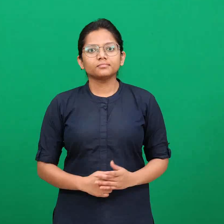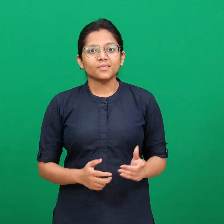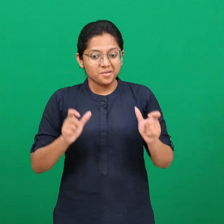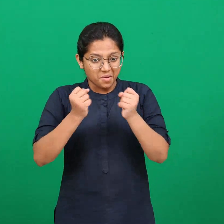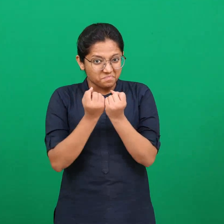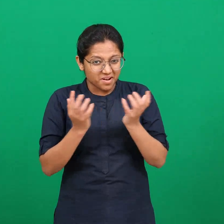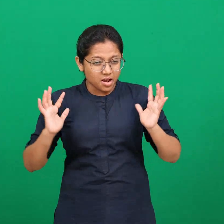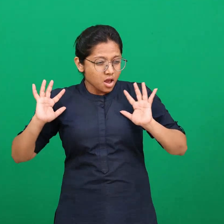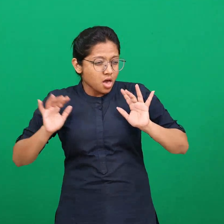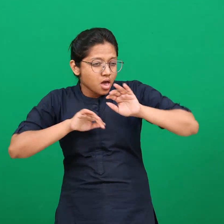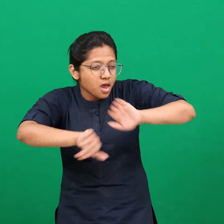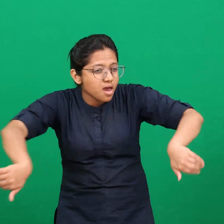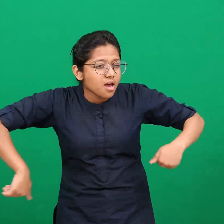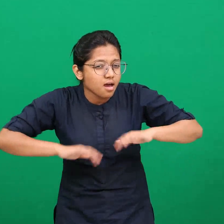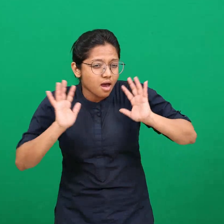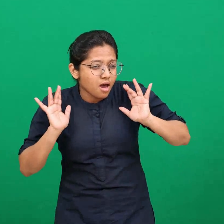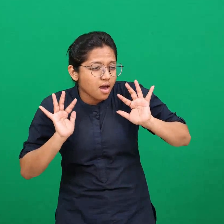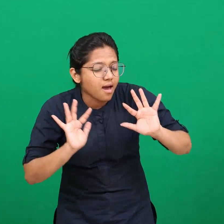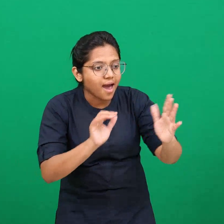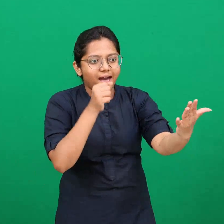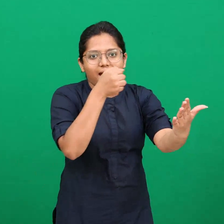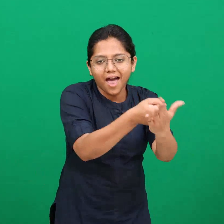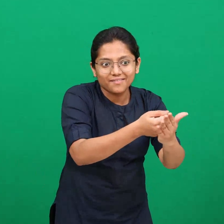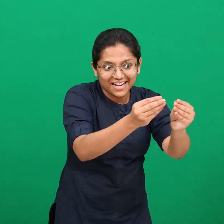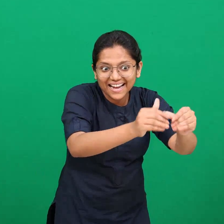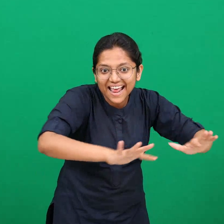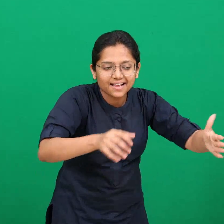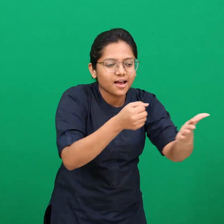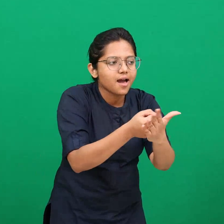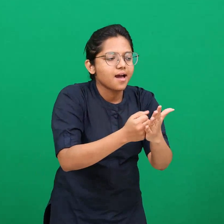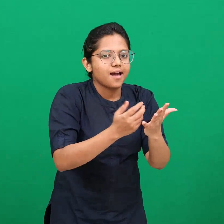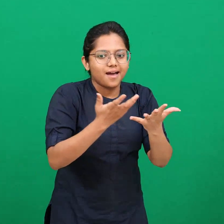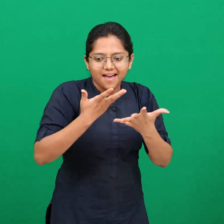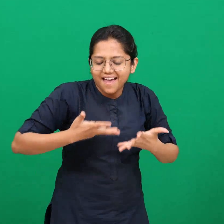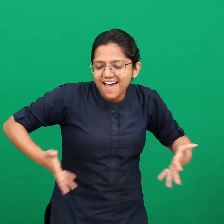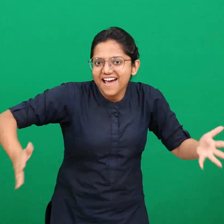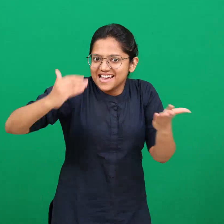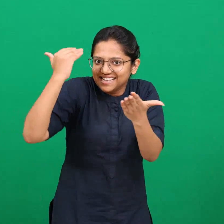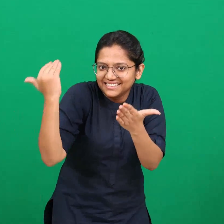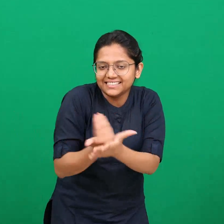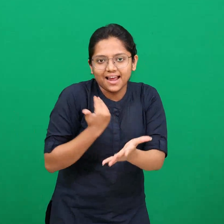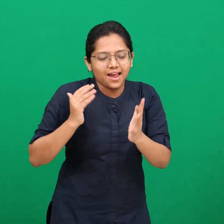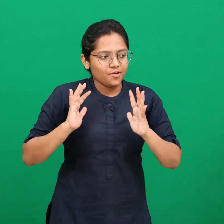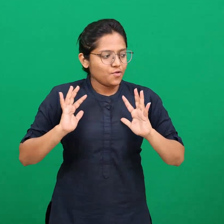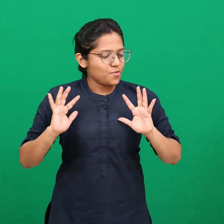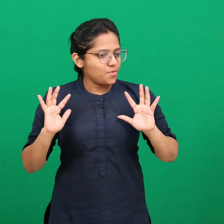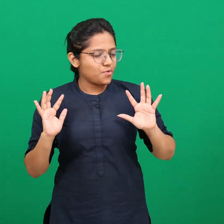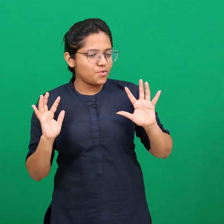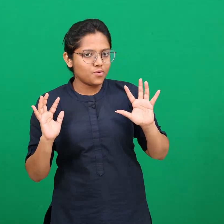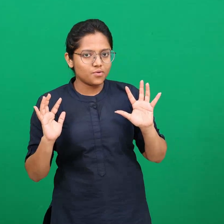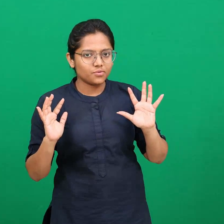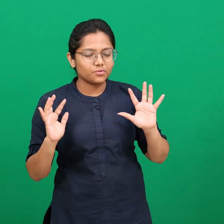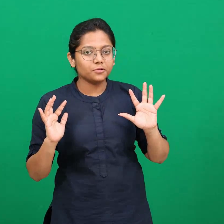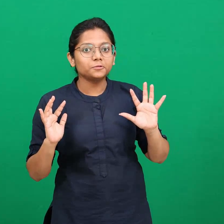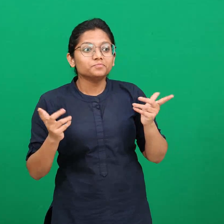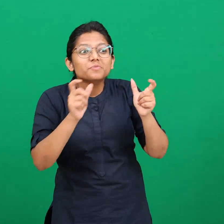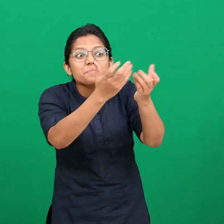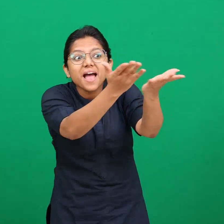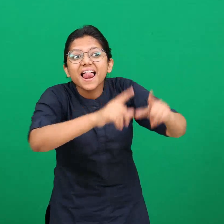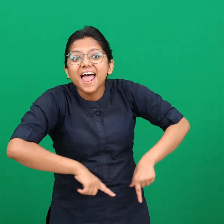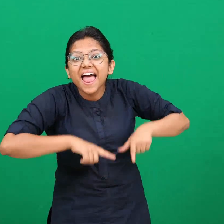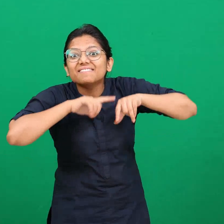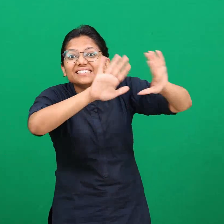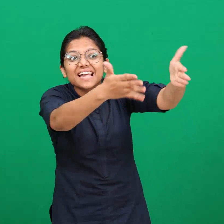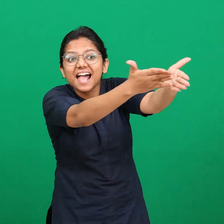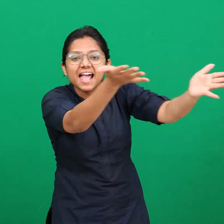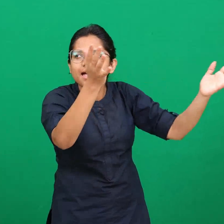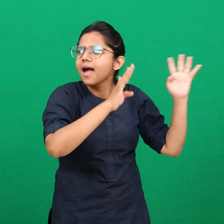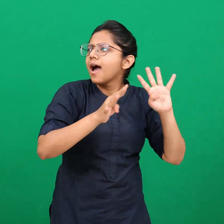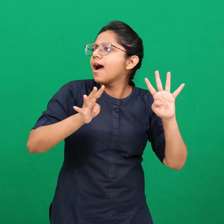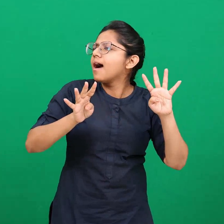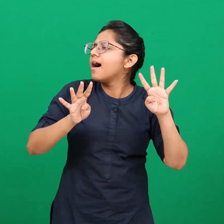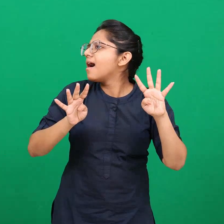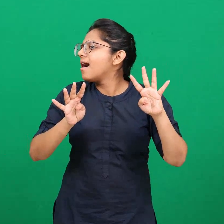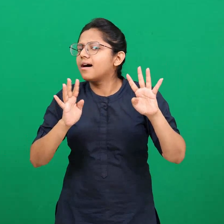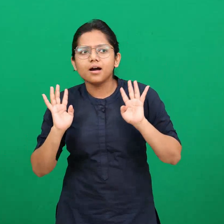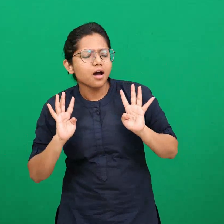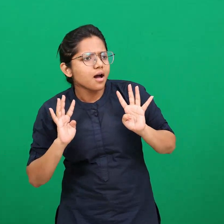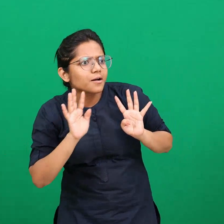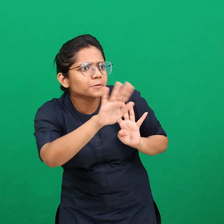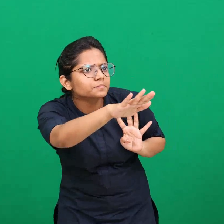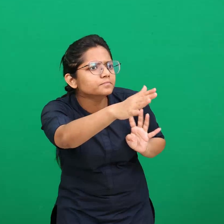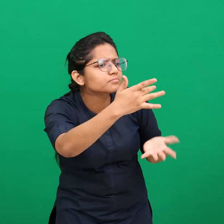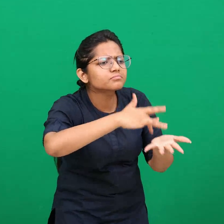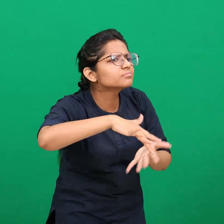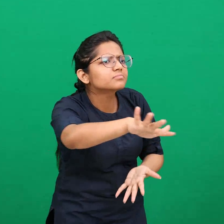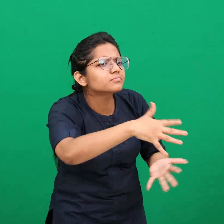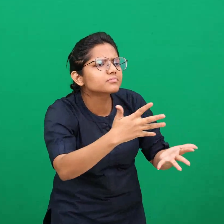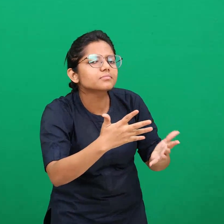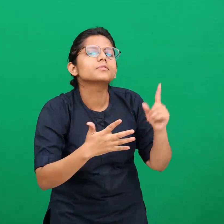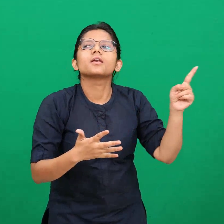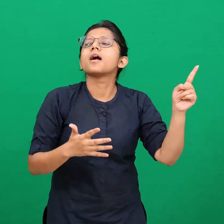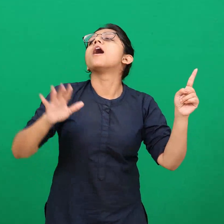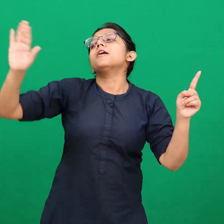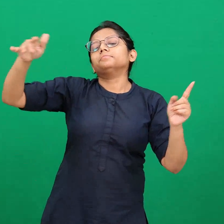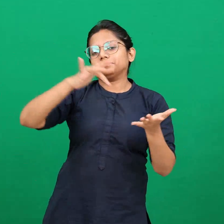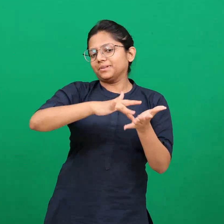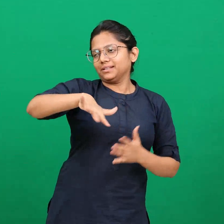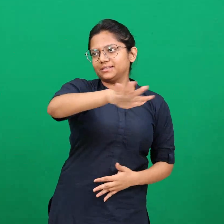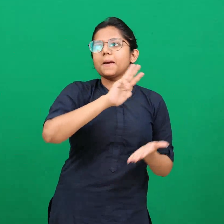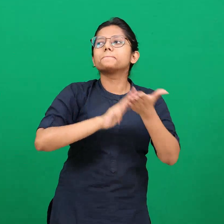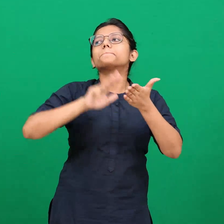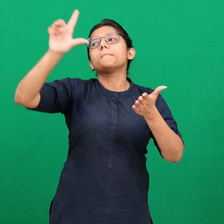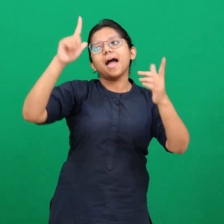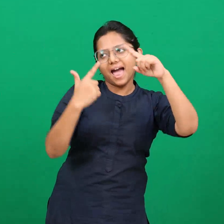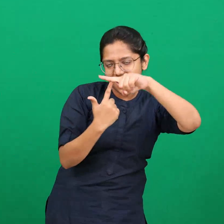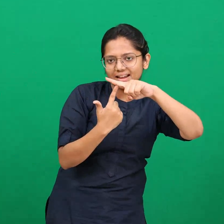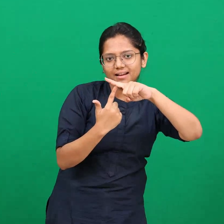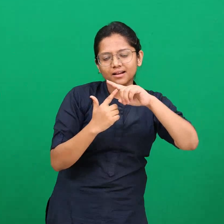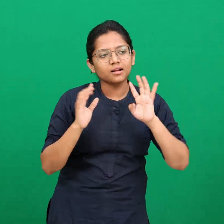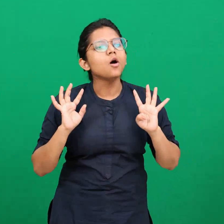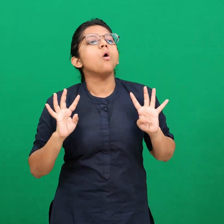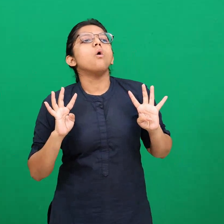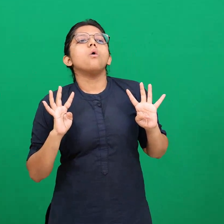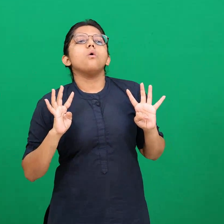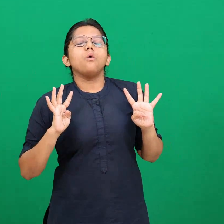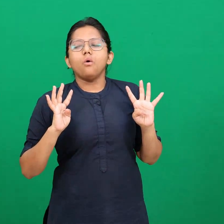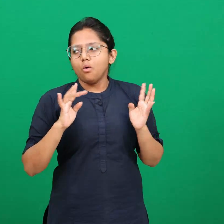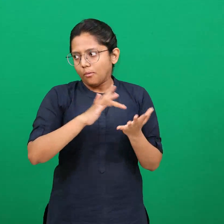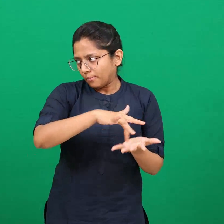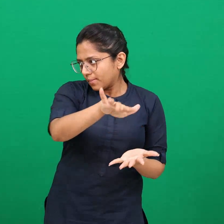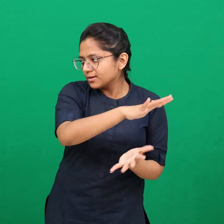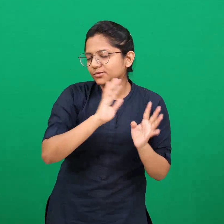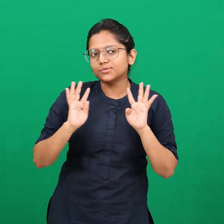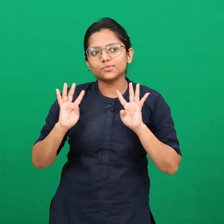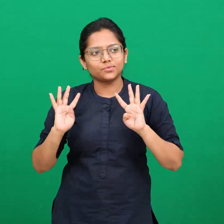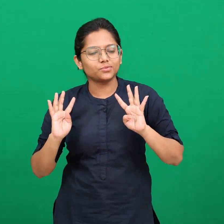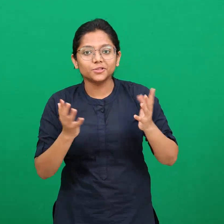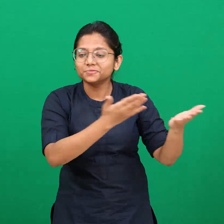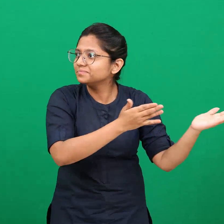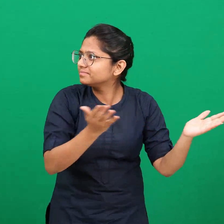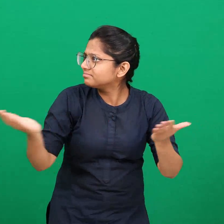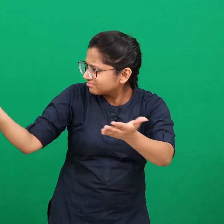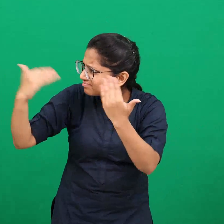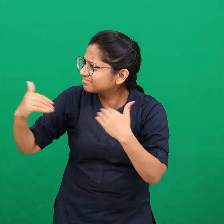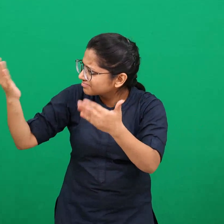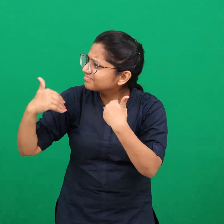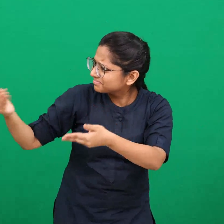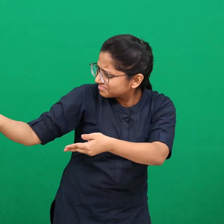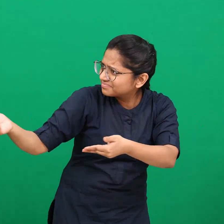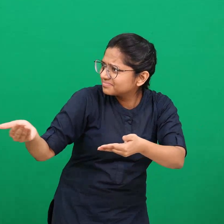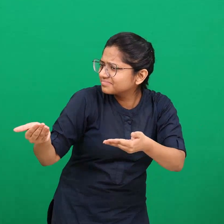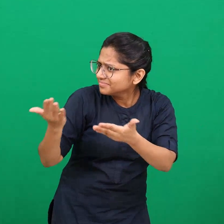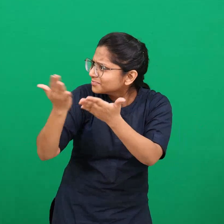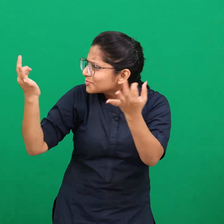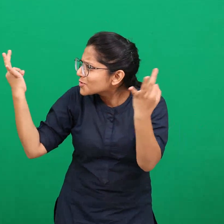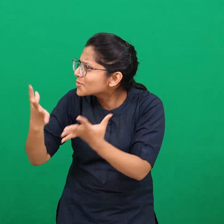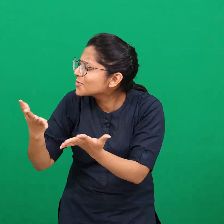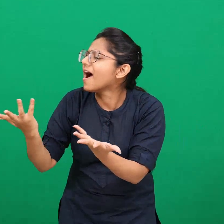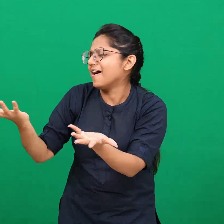Once we were safely ashore, we learned that the island was called Malta. The islanders showed us extraordinary kindness.